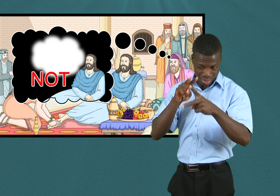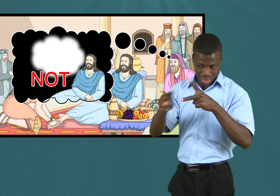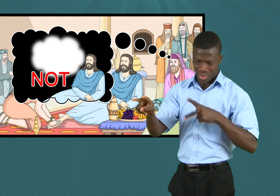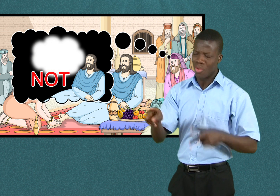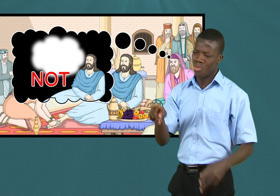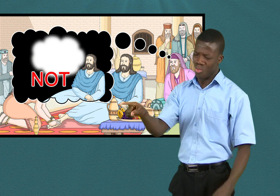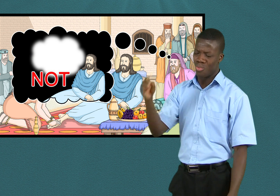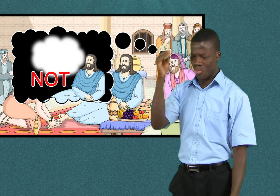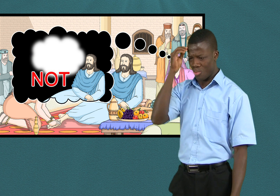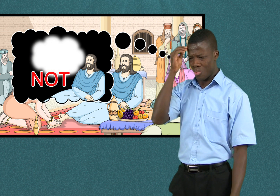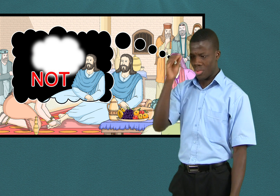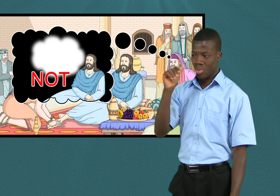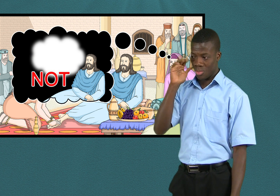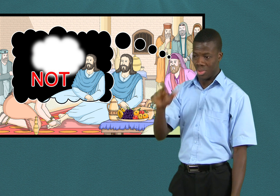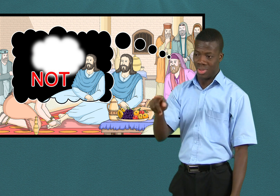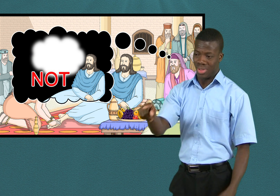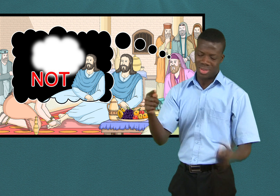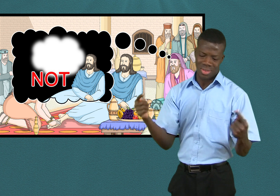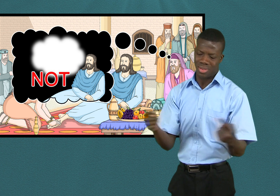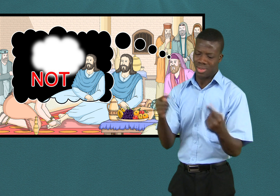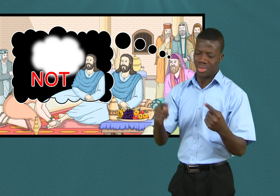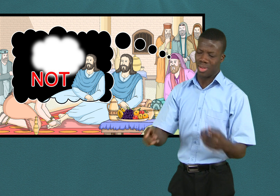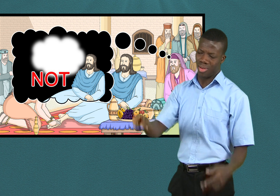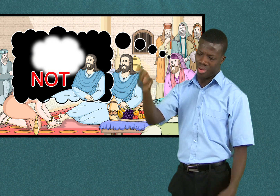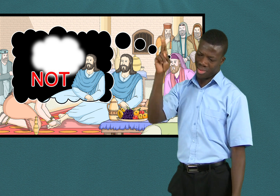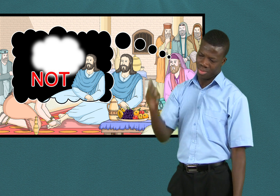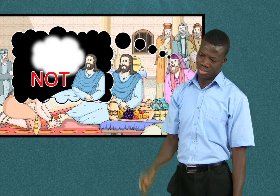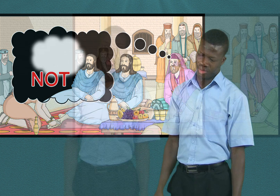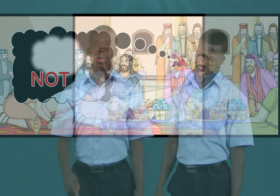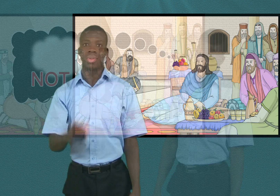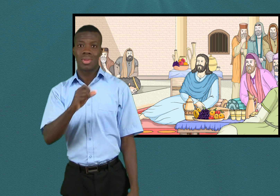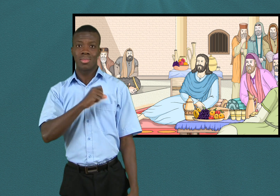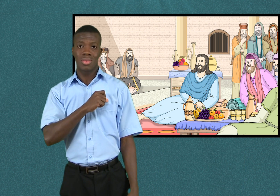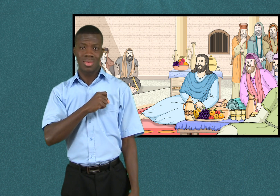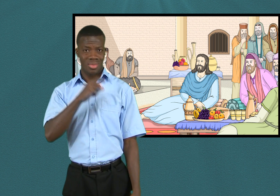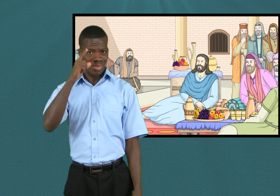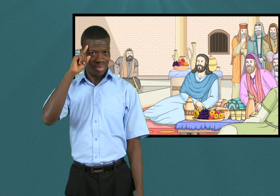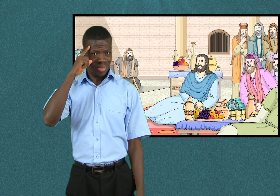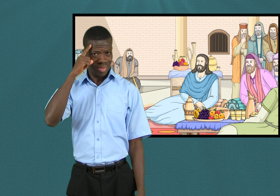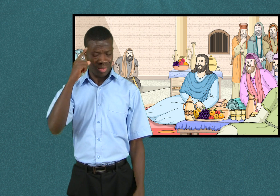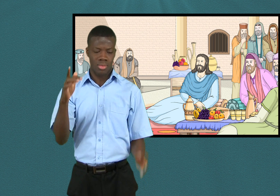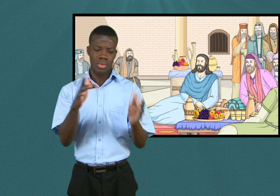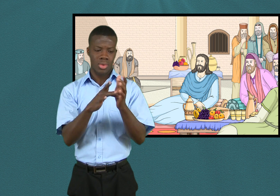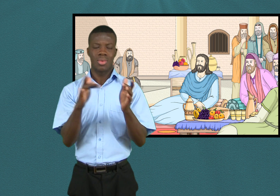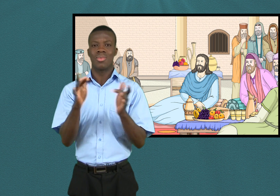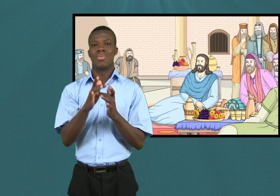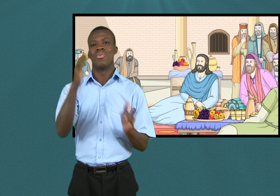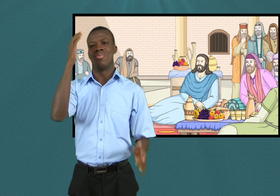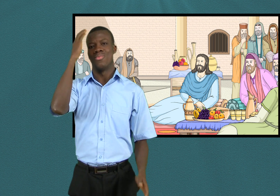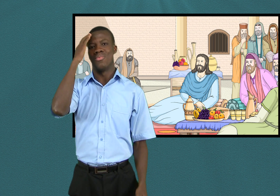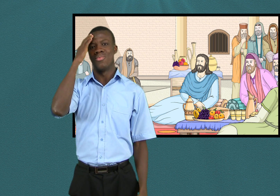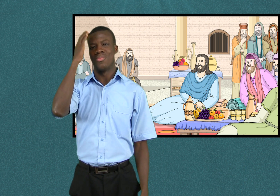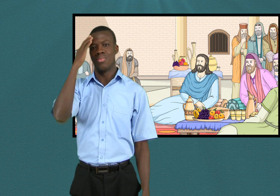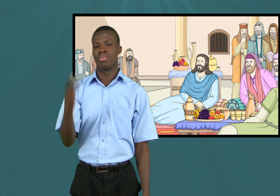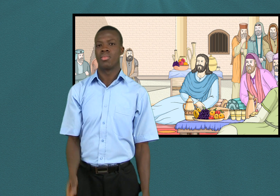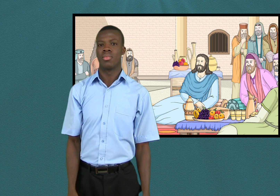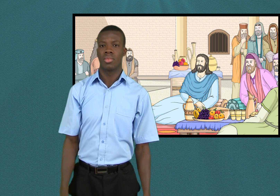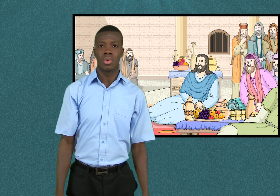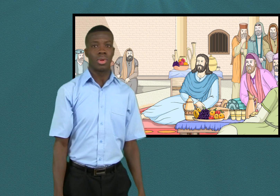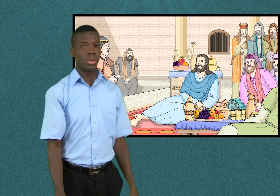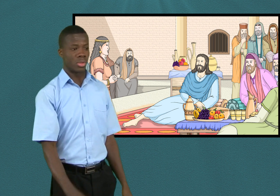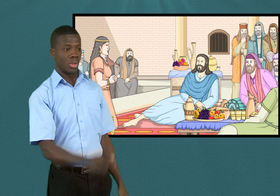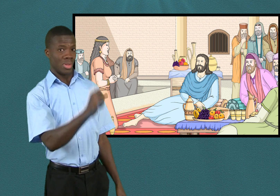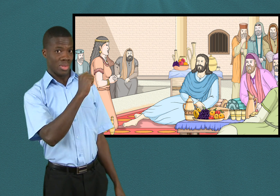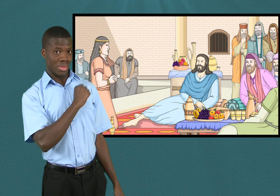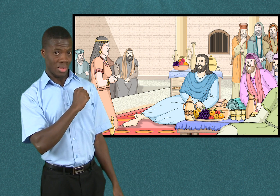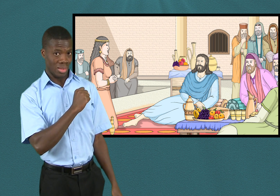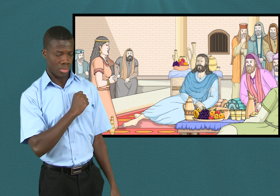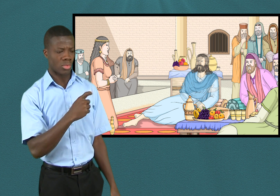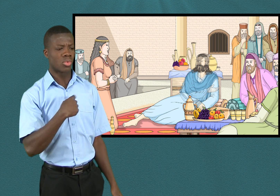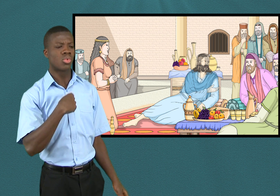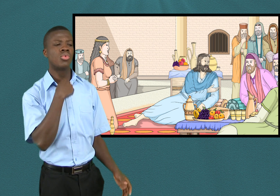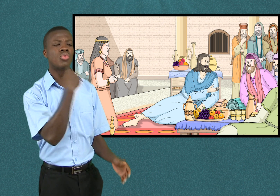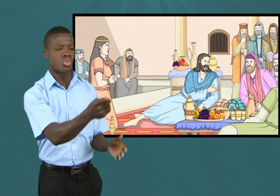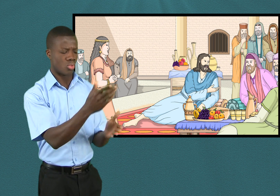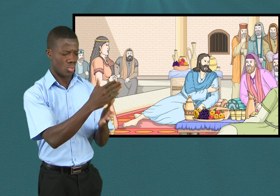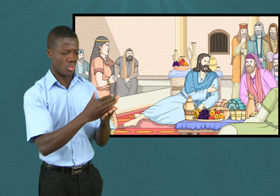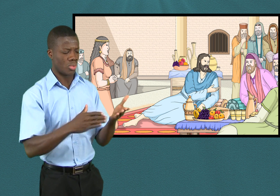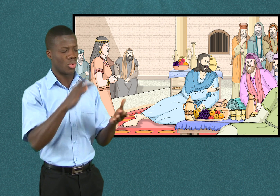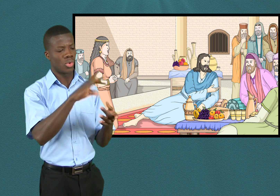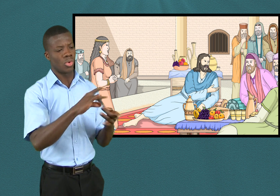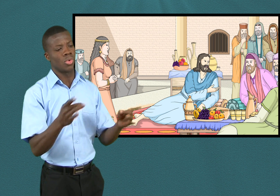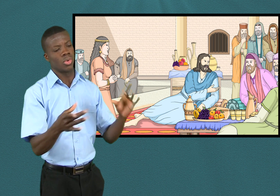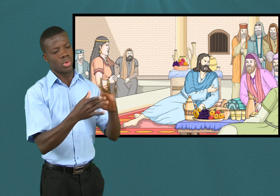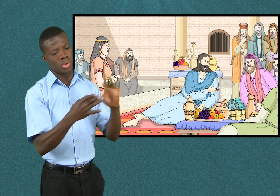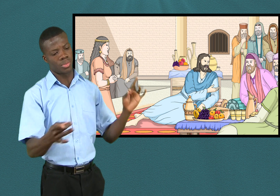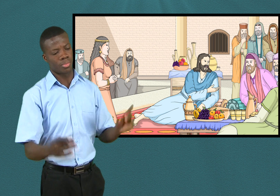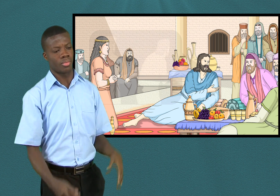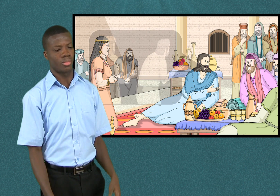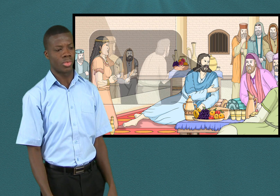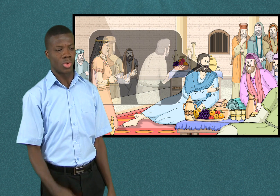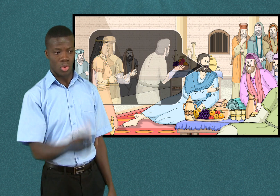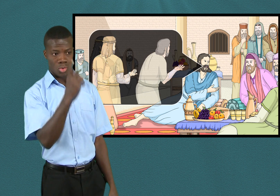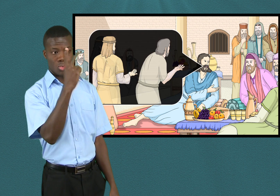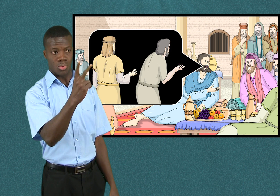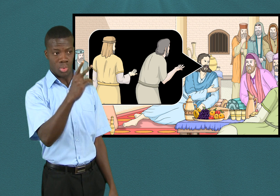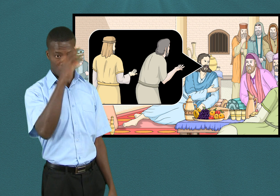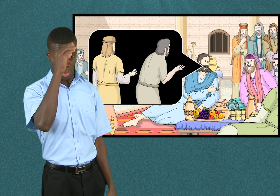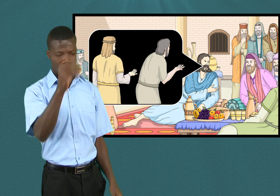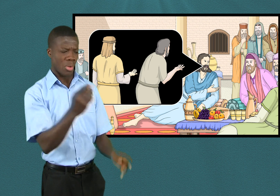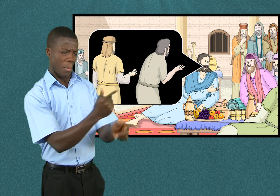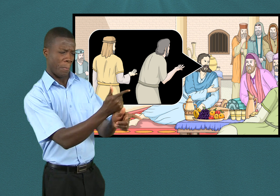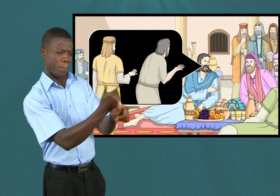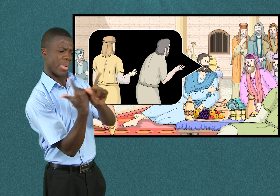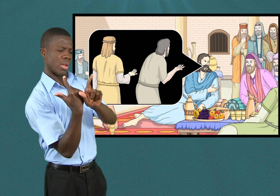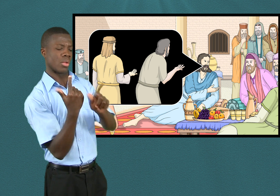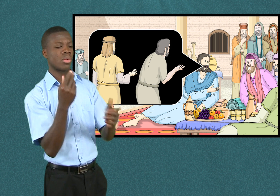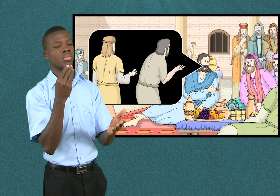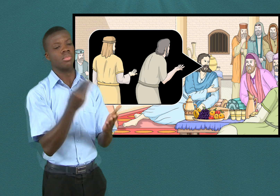But Jesus answered him, “Simon, I have something to tell you.” “Tell me, Teacher,” he said.